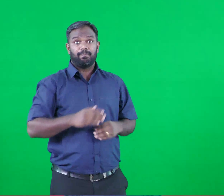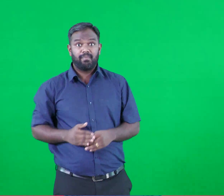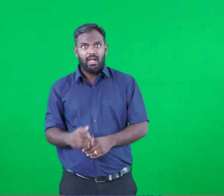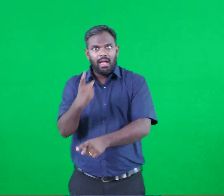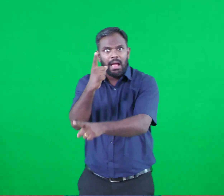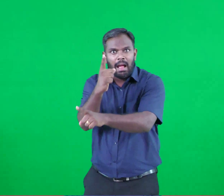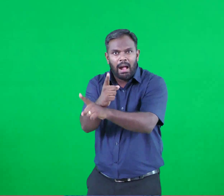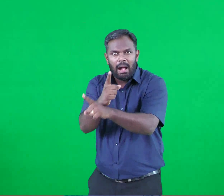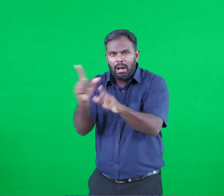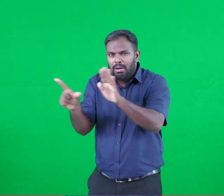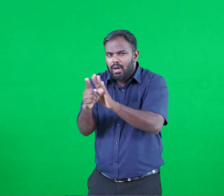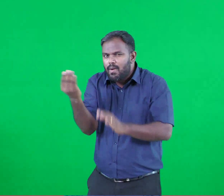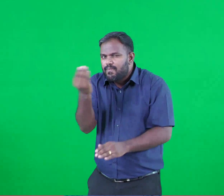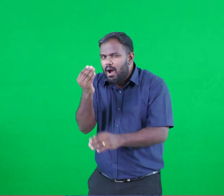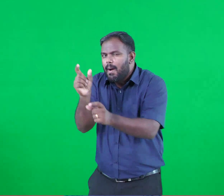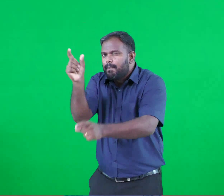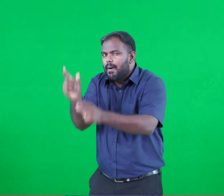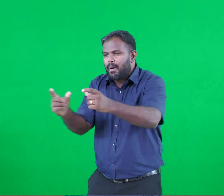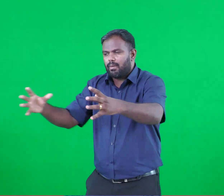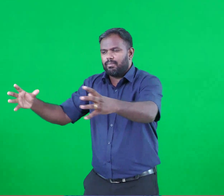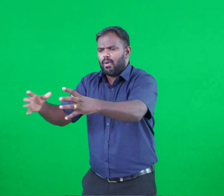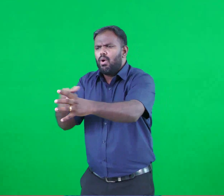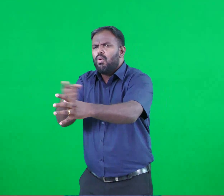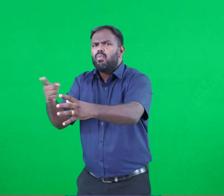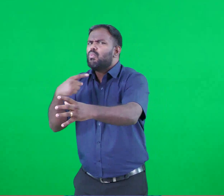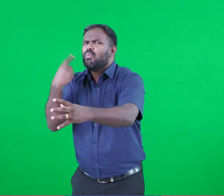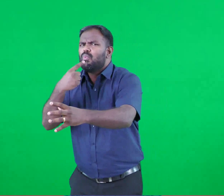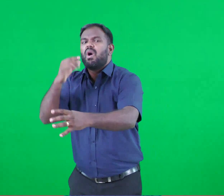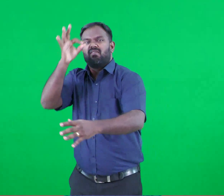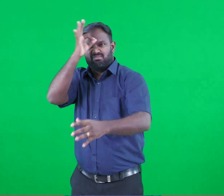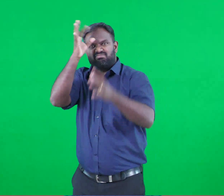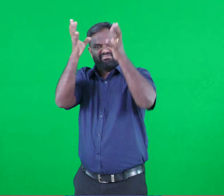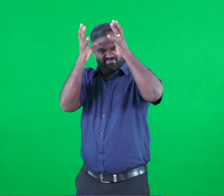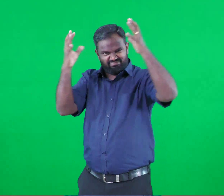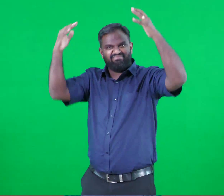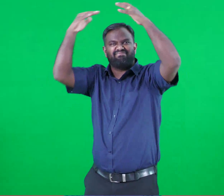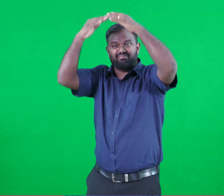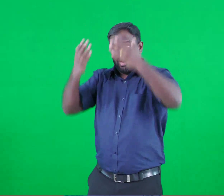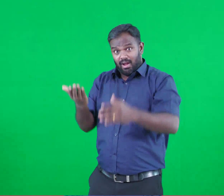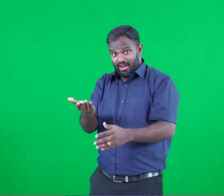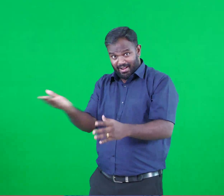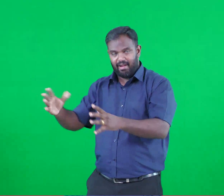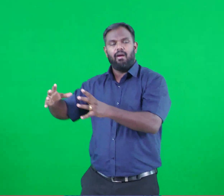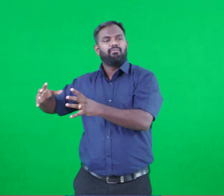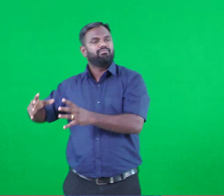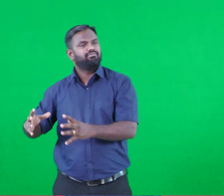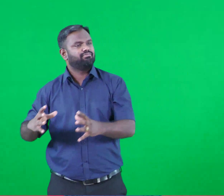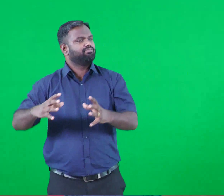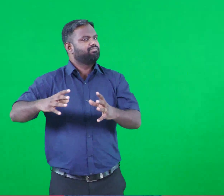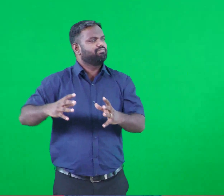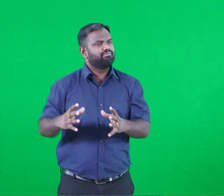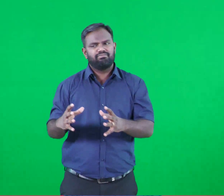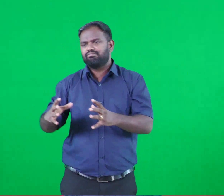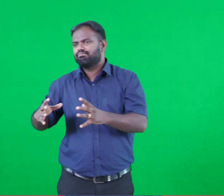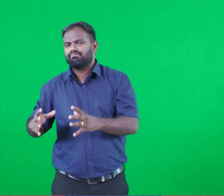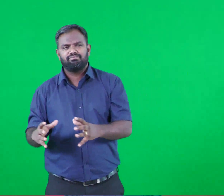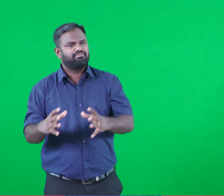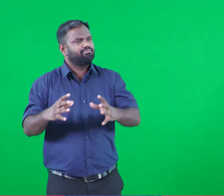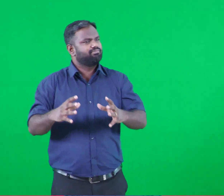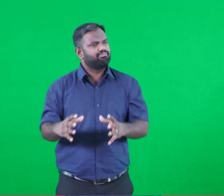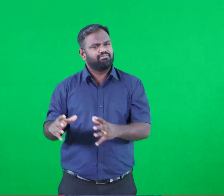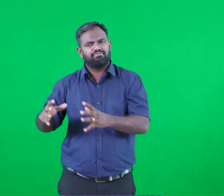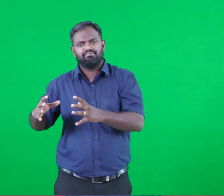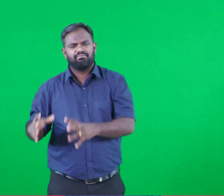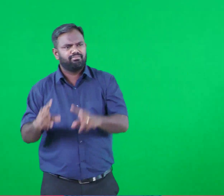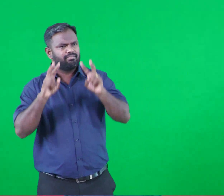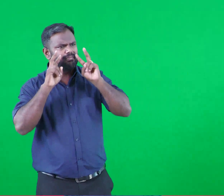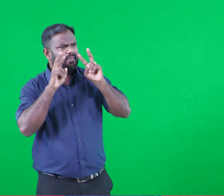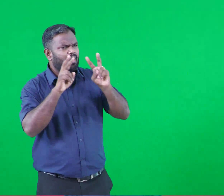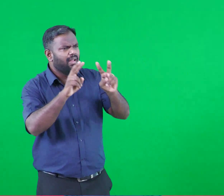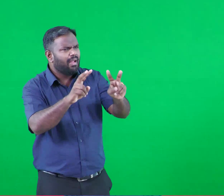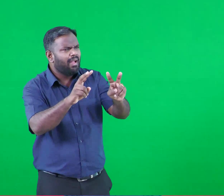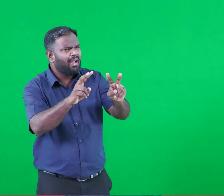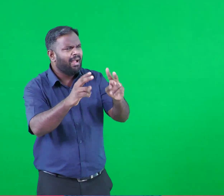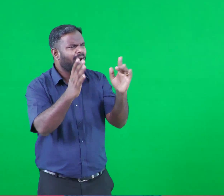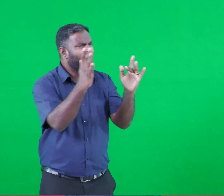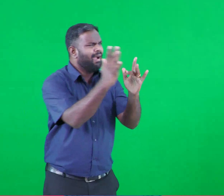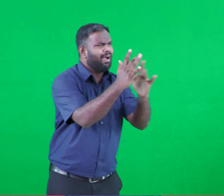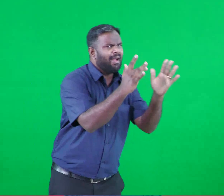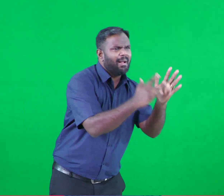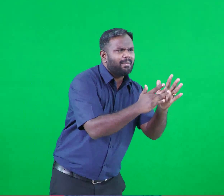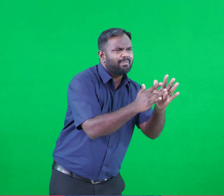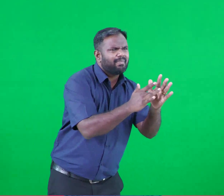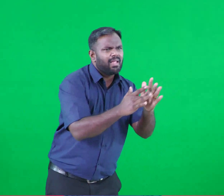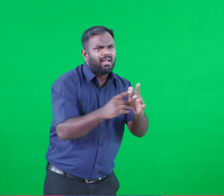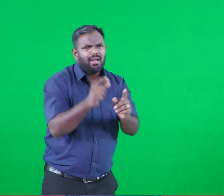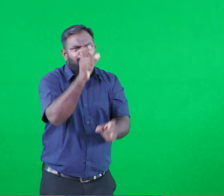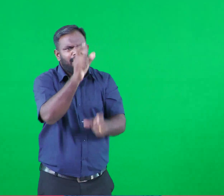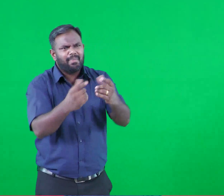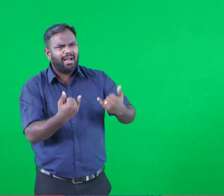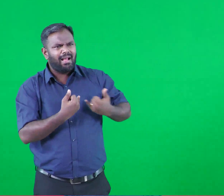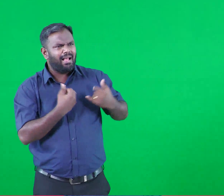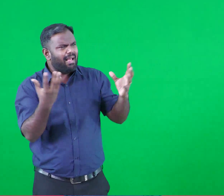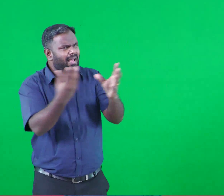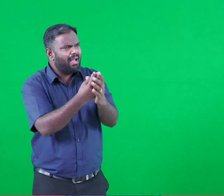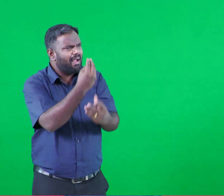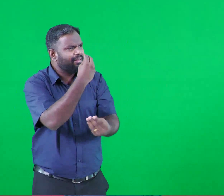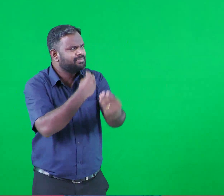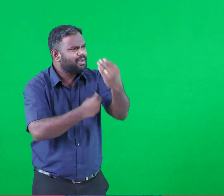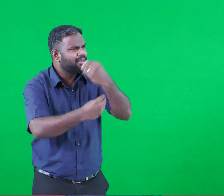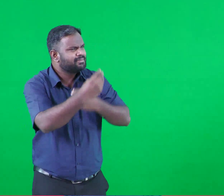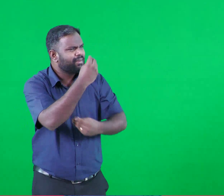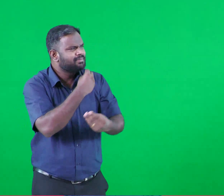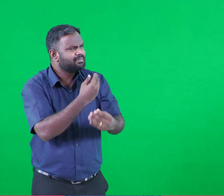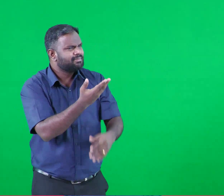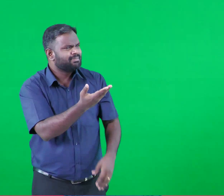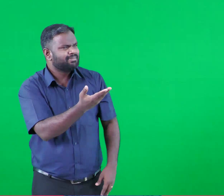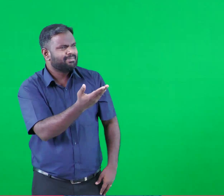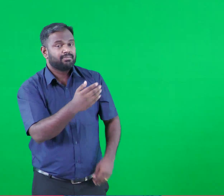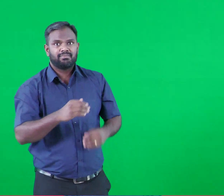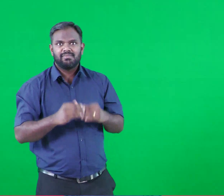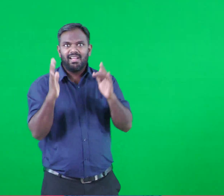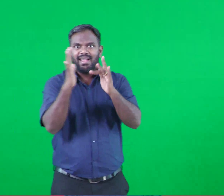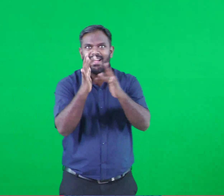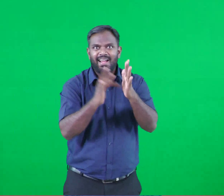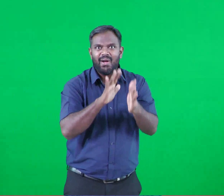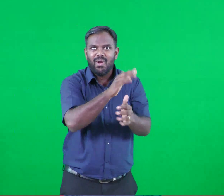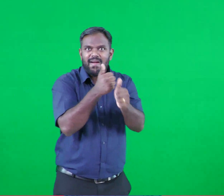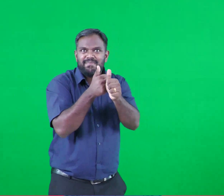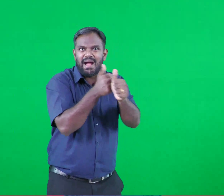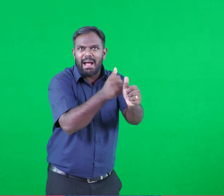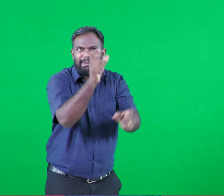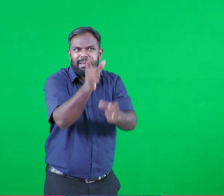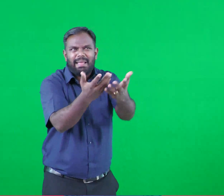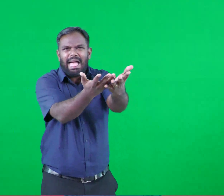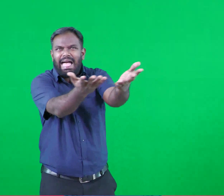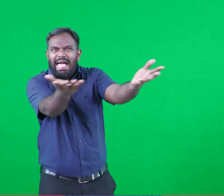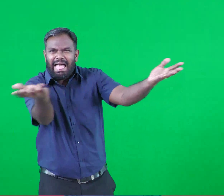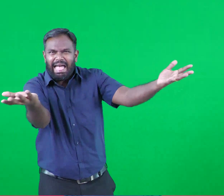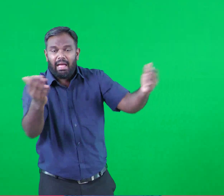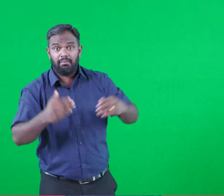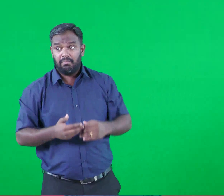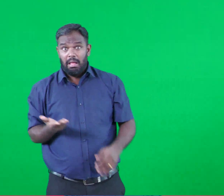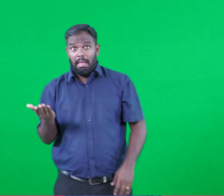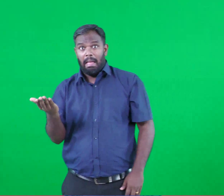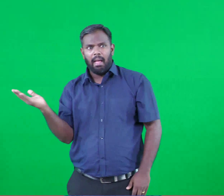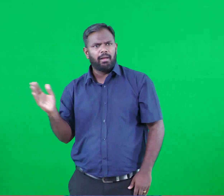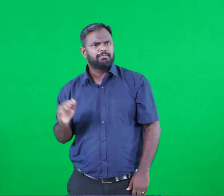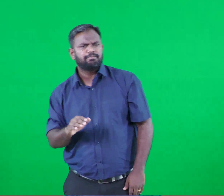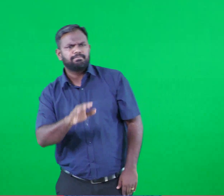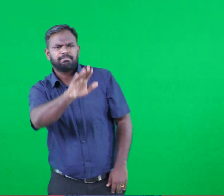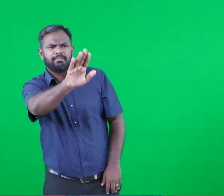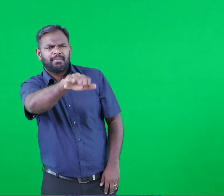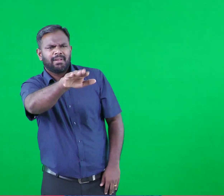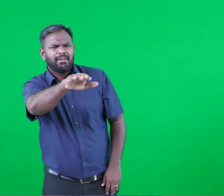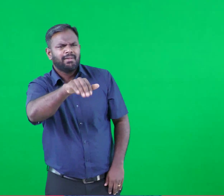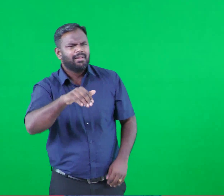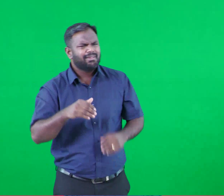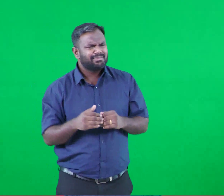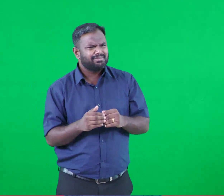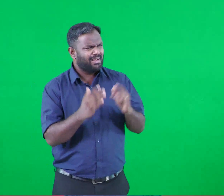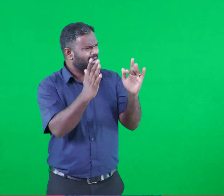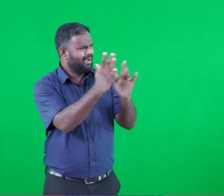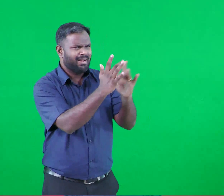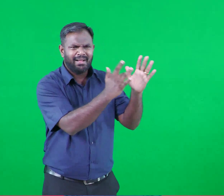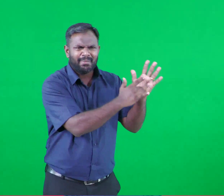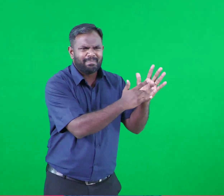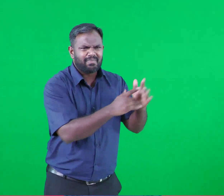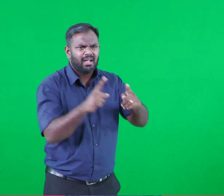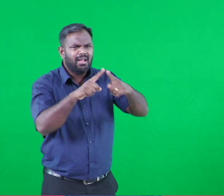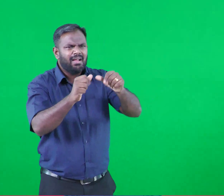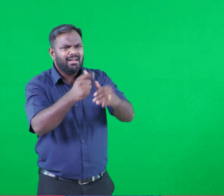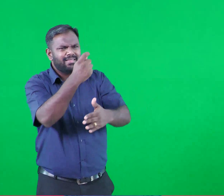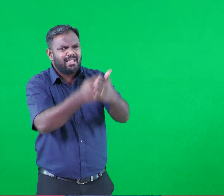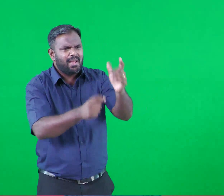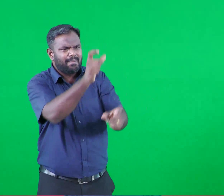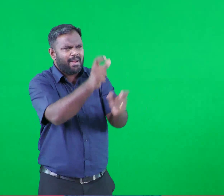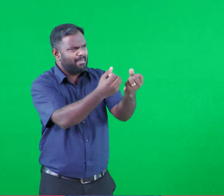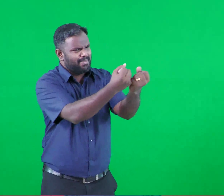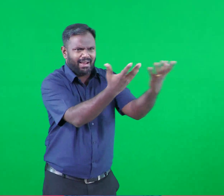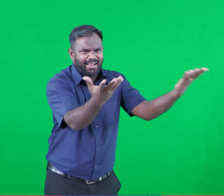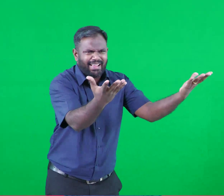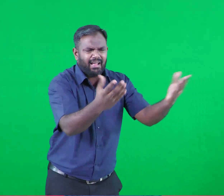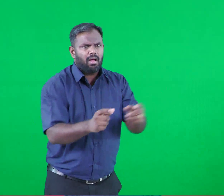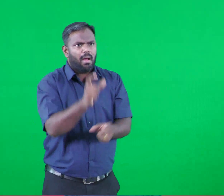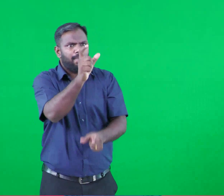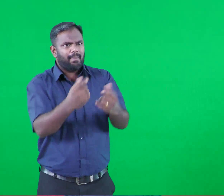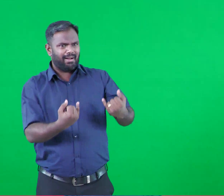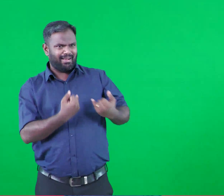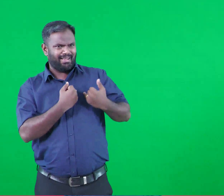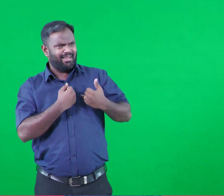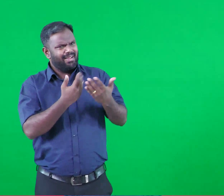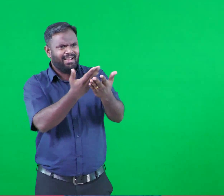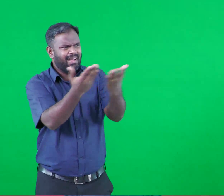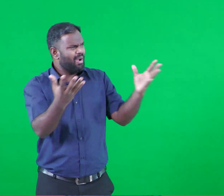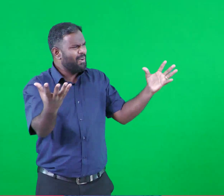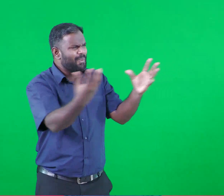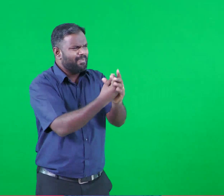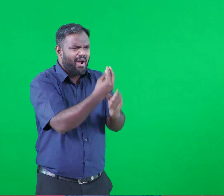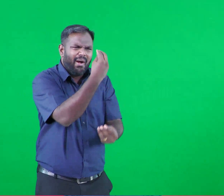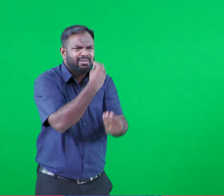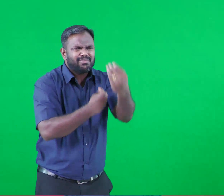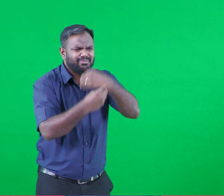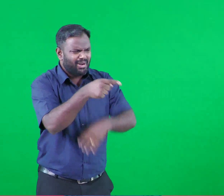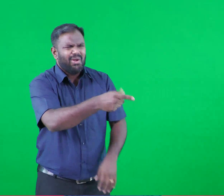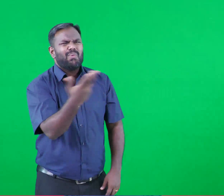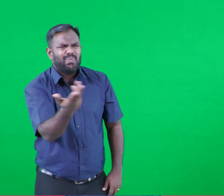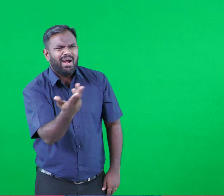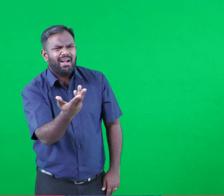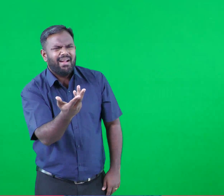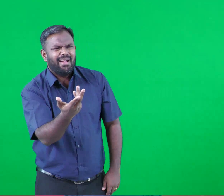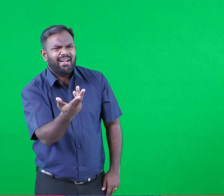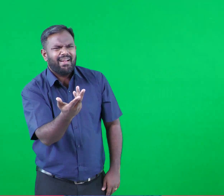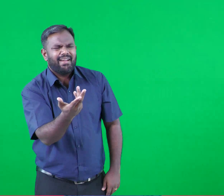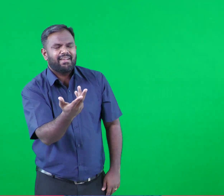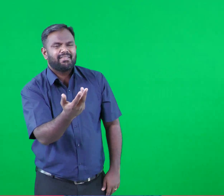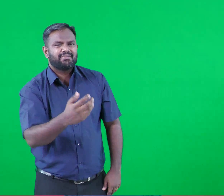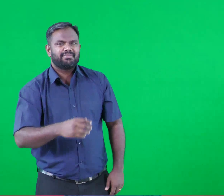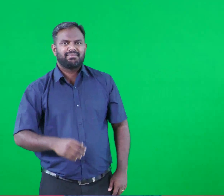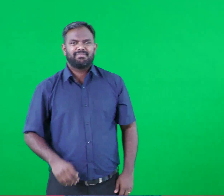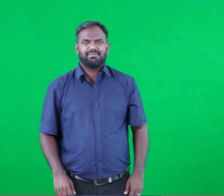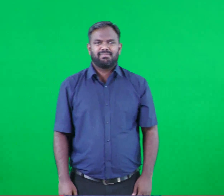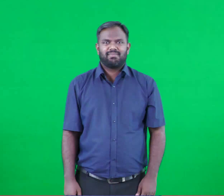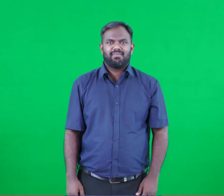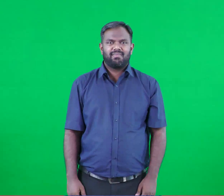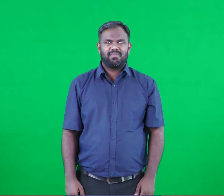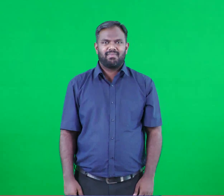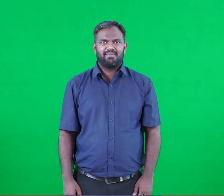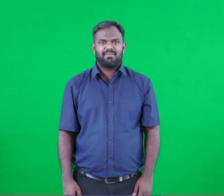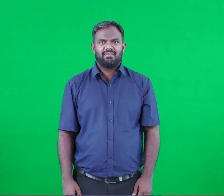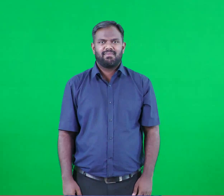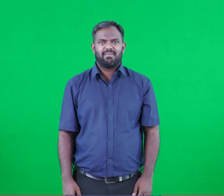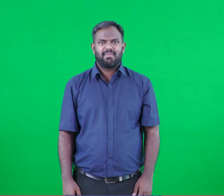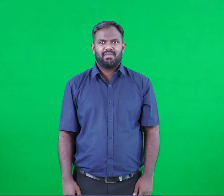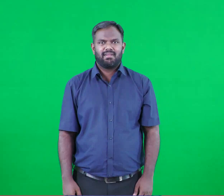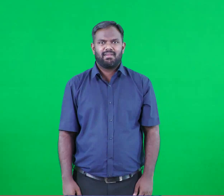When the scribes who were Pharisees saw Jesus eating with these people, they asked His disciples, "Why does He eat with tax collectors and sinners?"